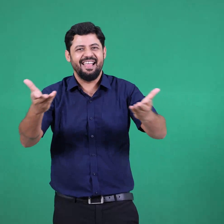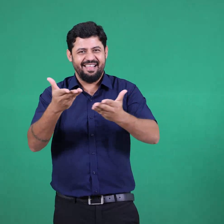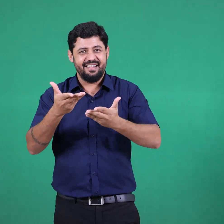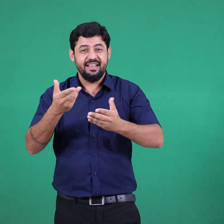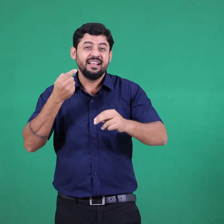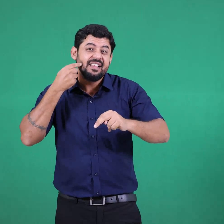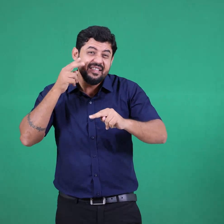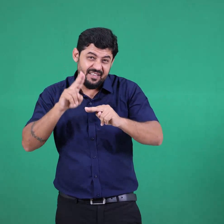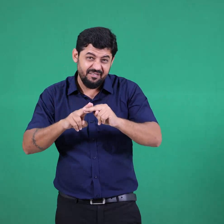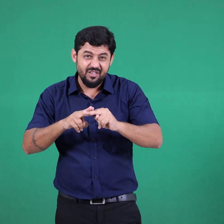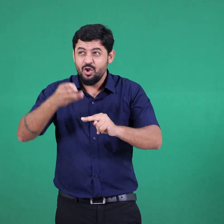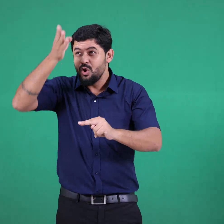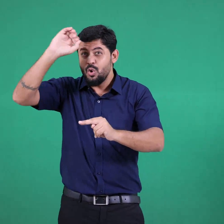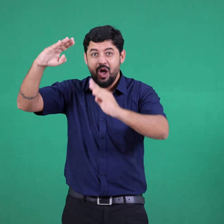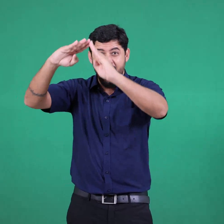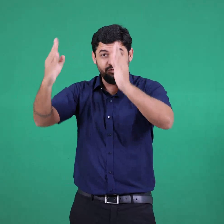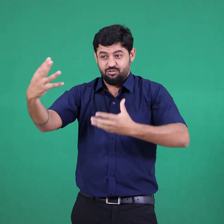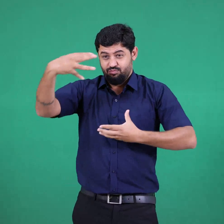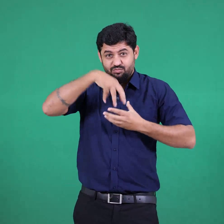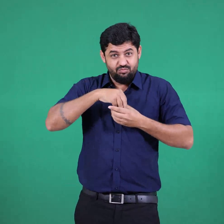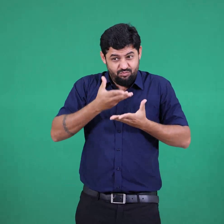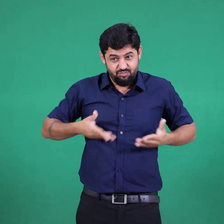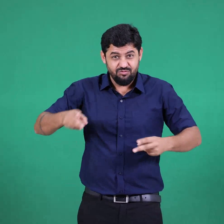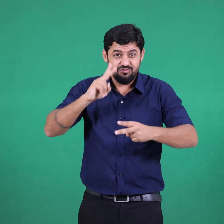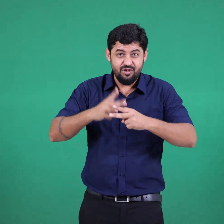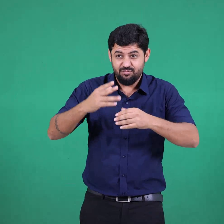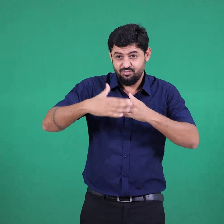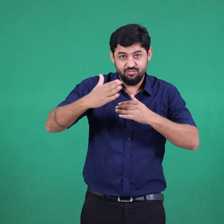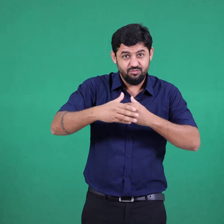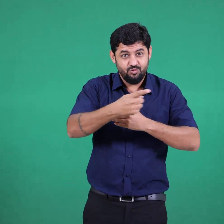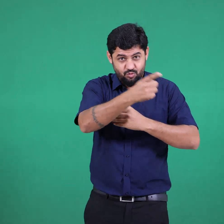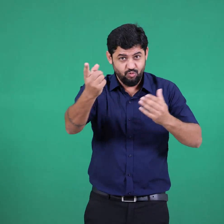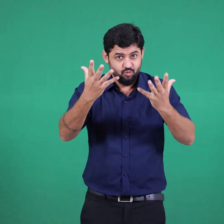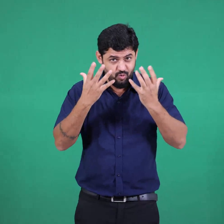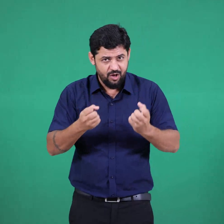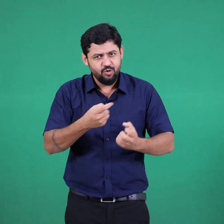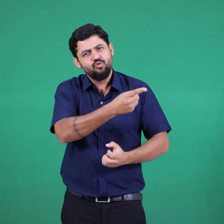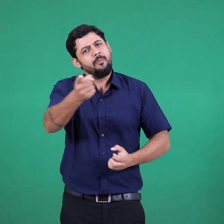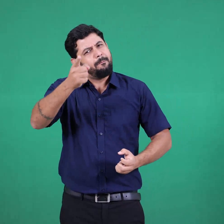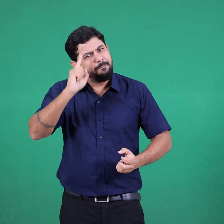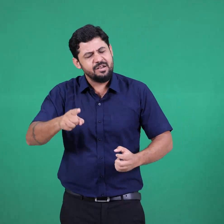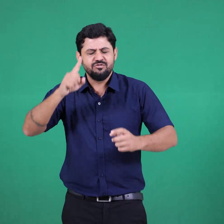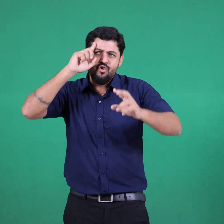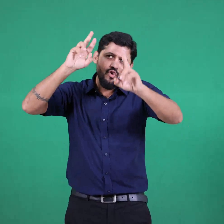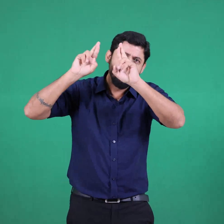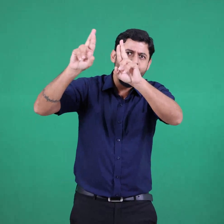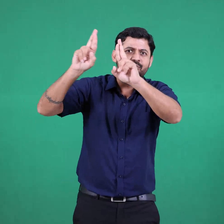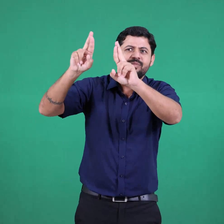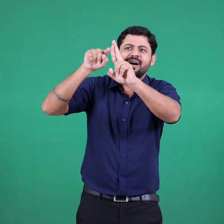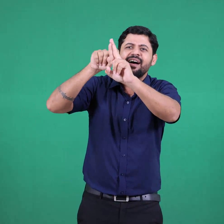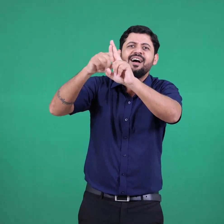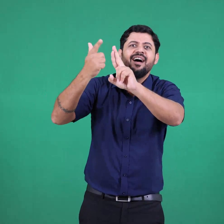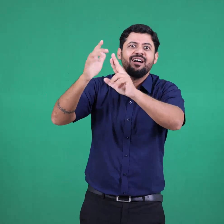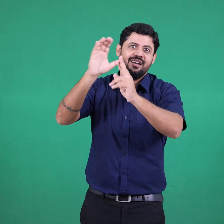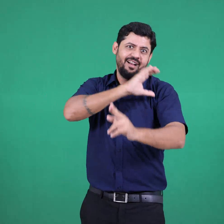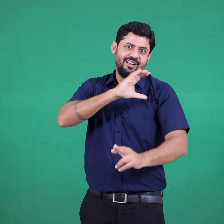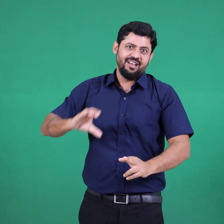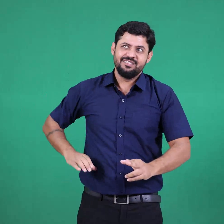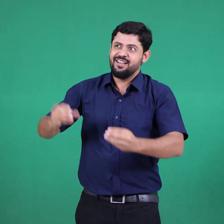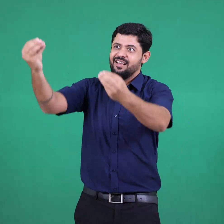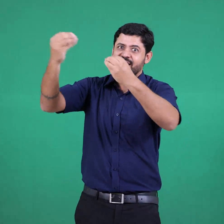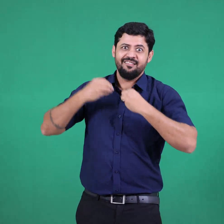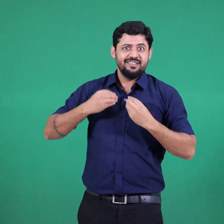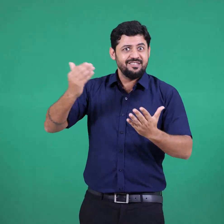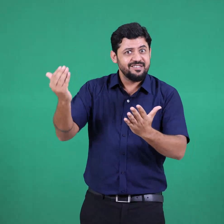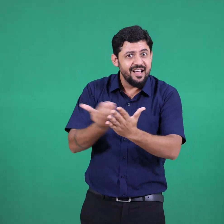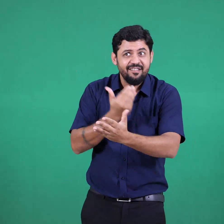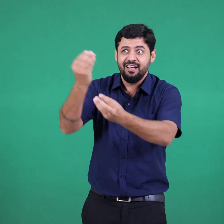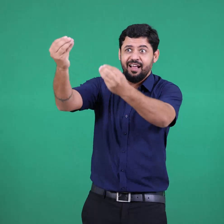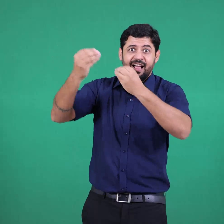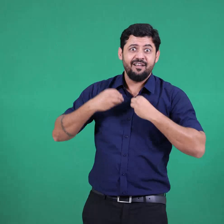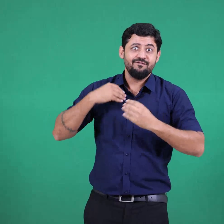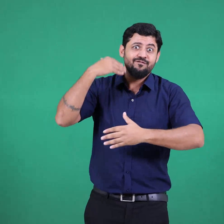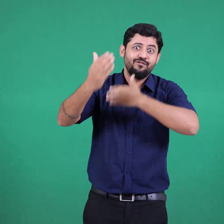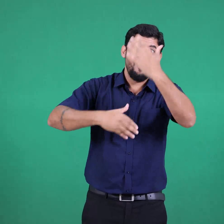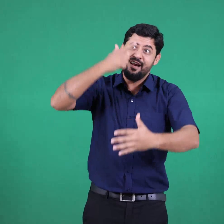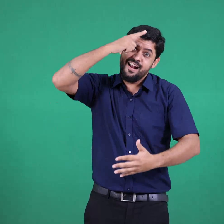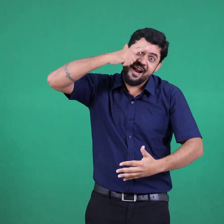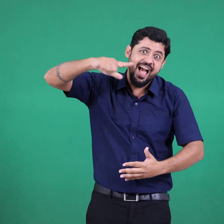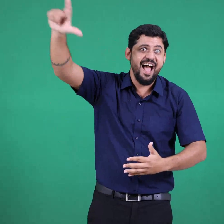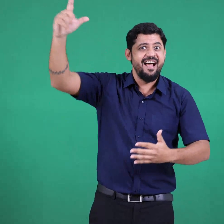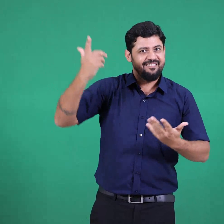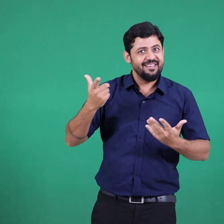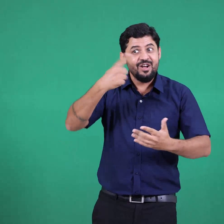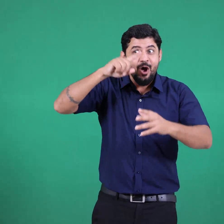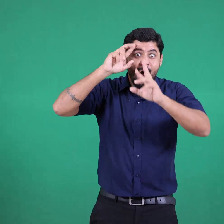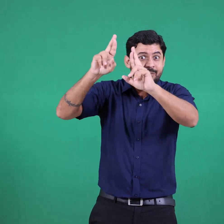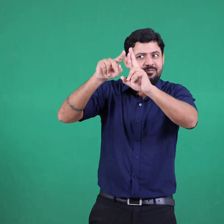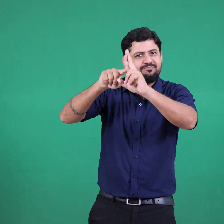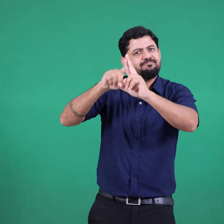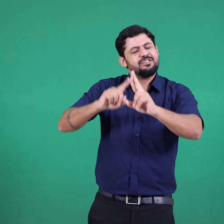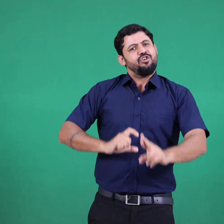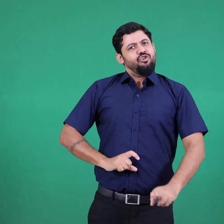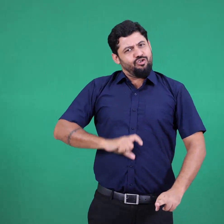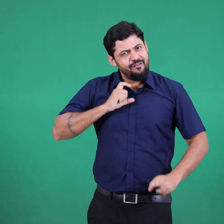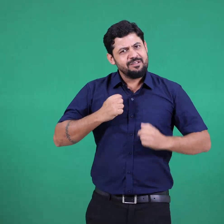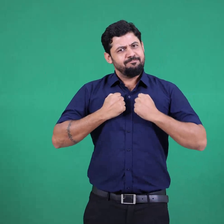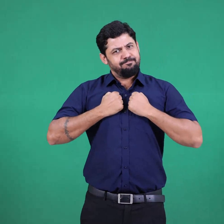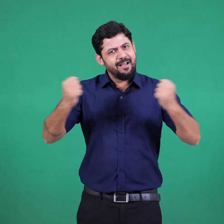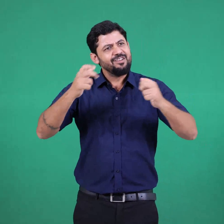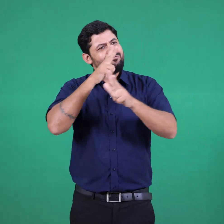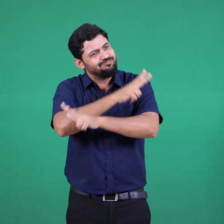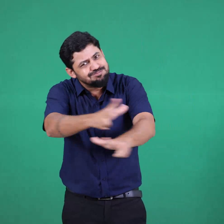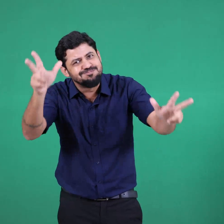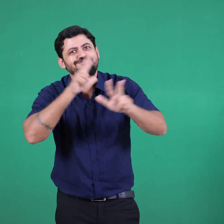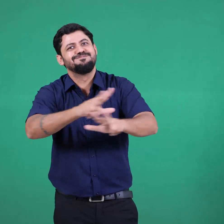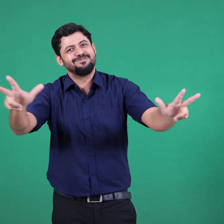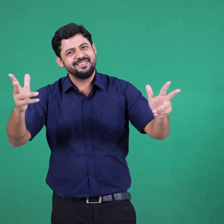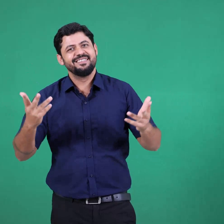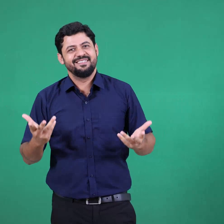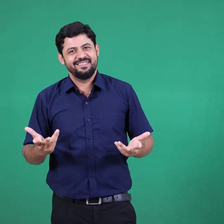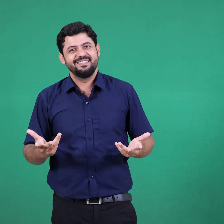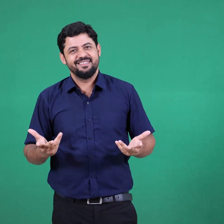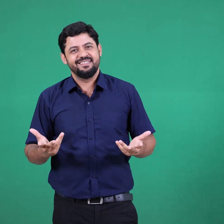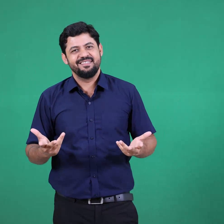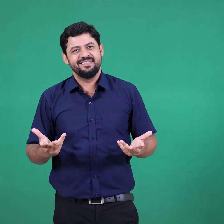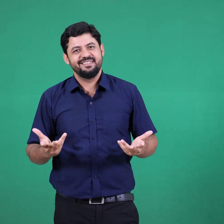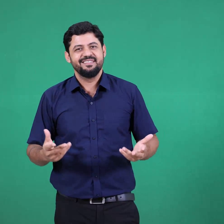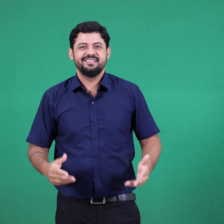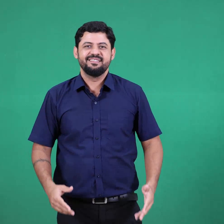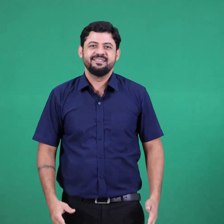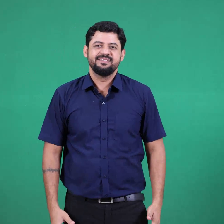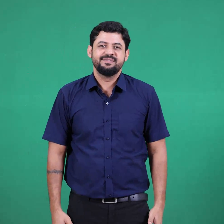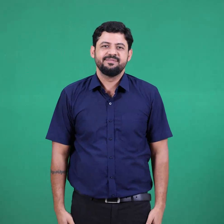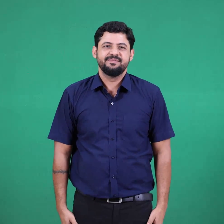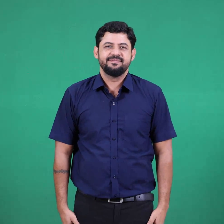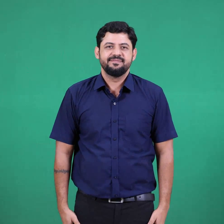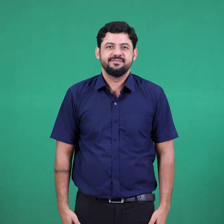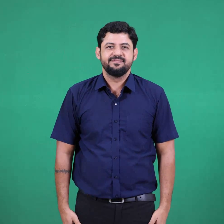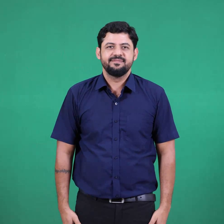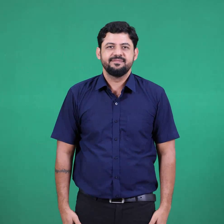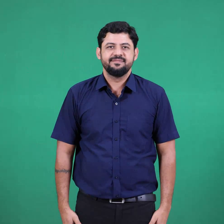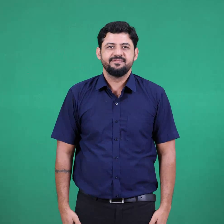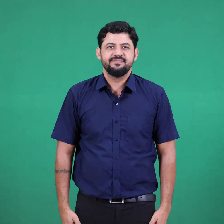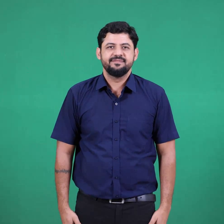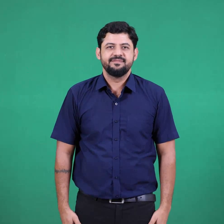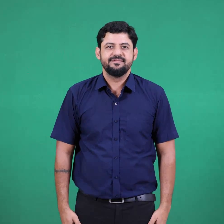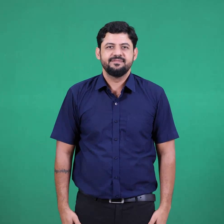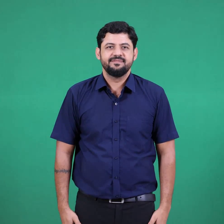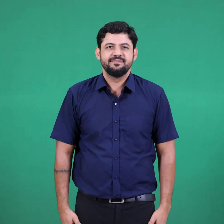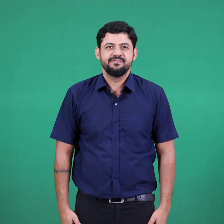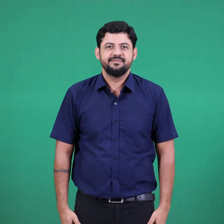And we are His house, if we hold firmly to our confidence and the hope of which we boast.